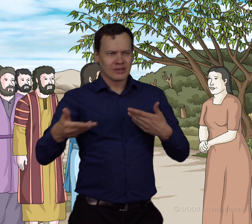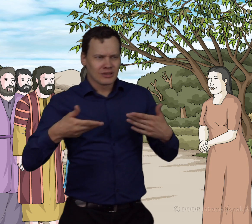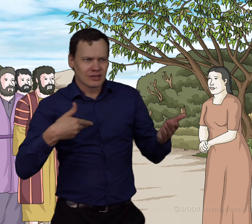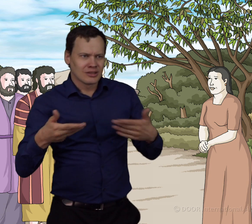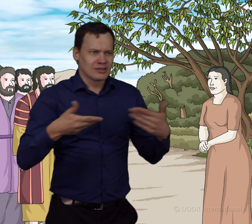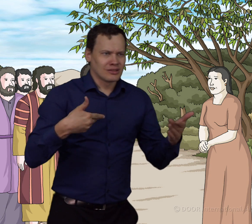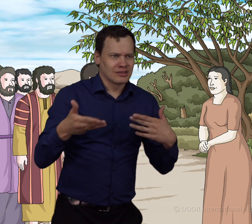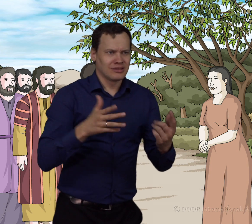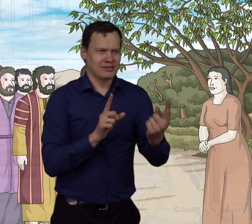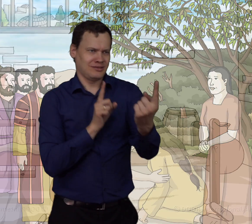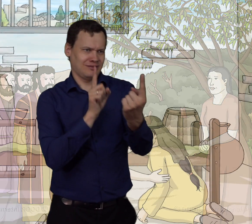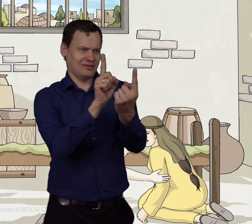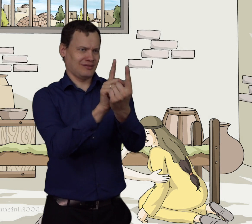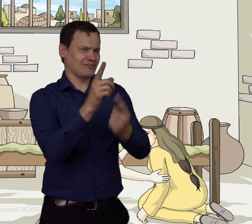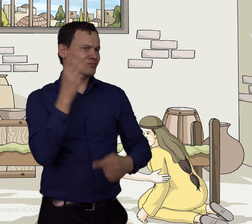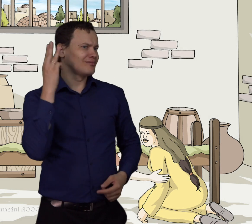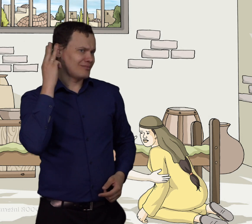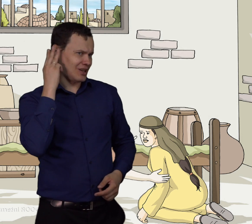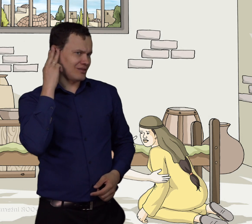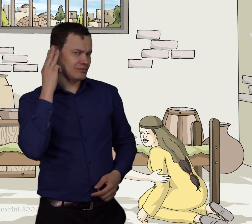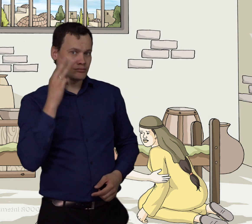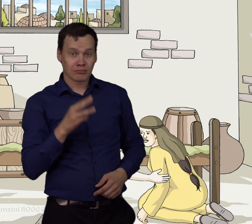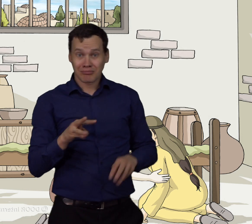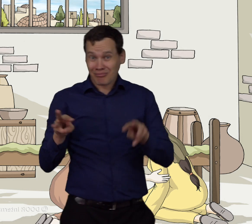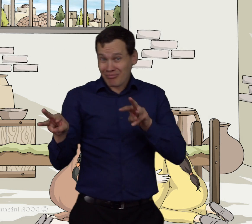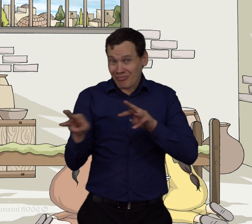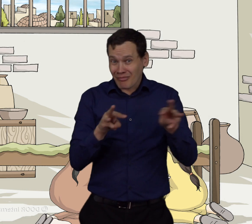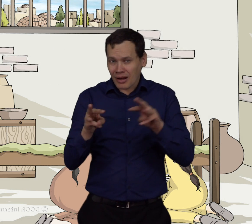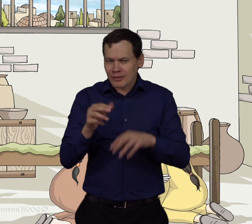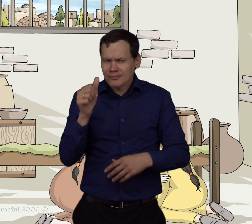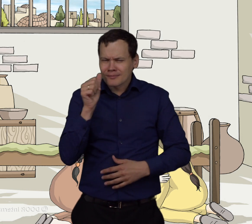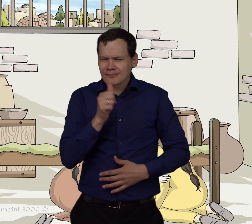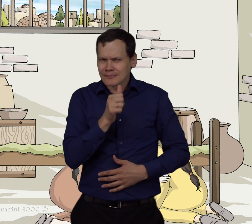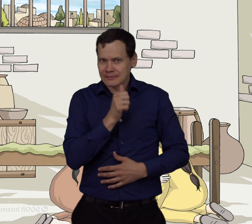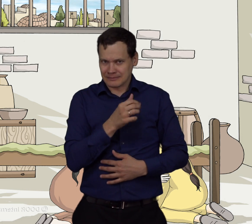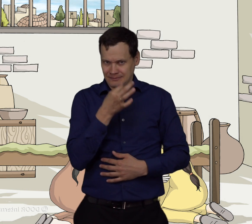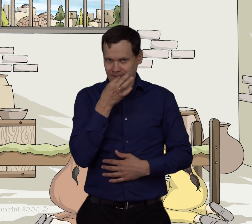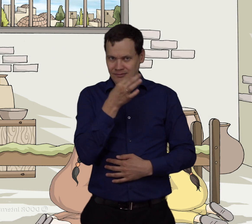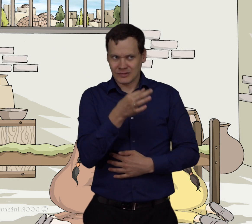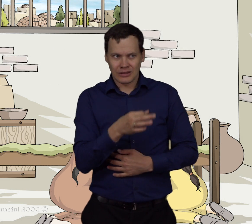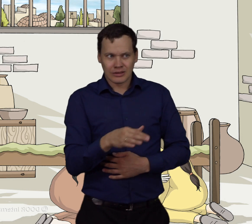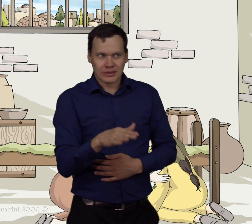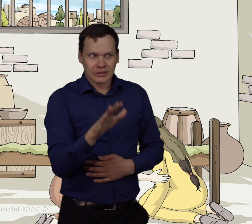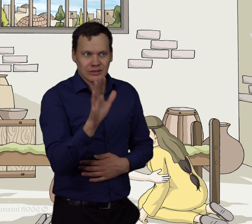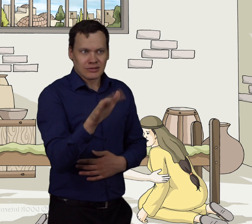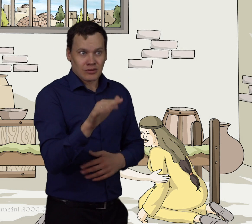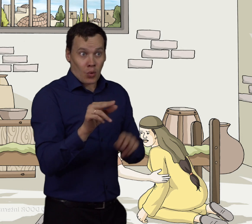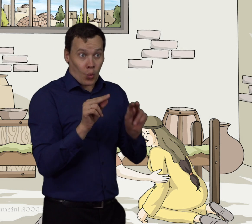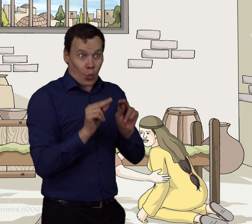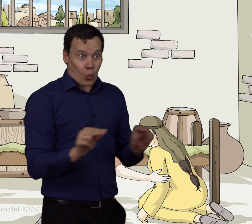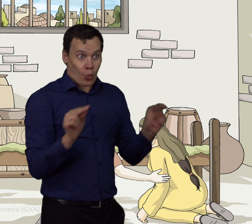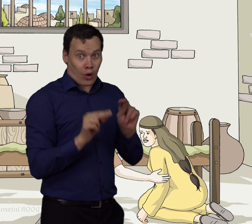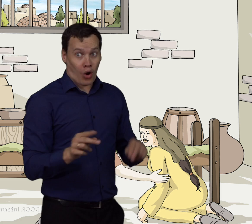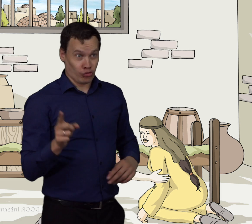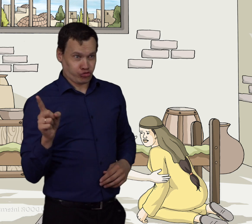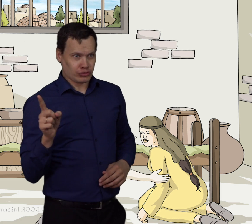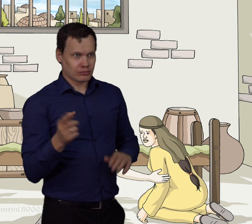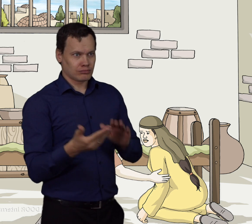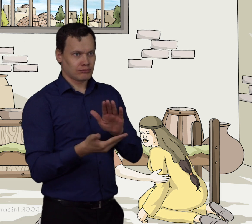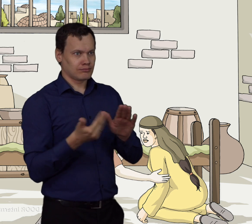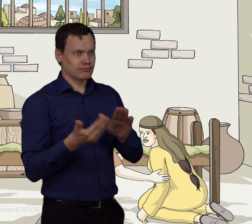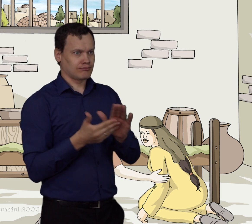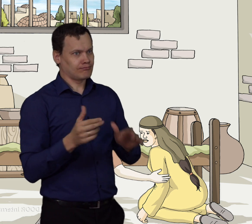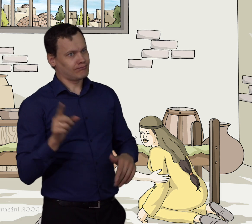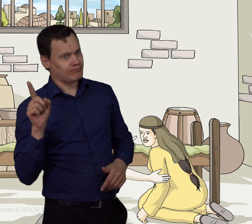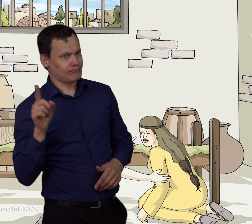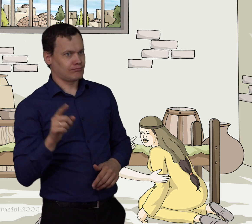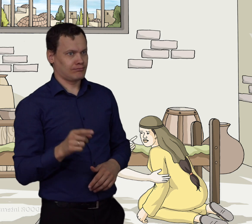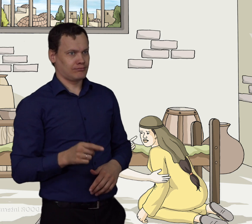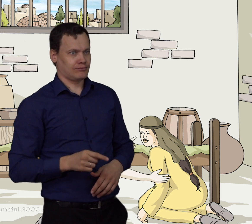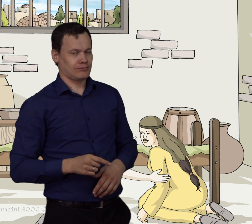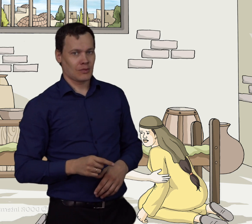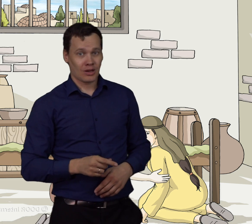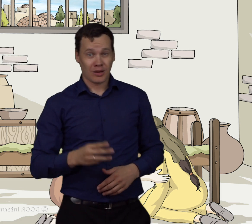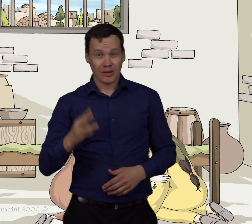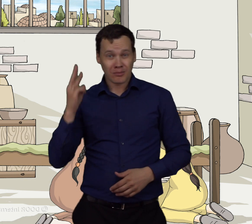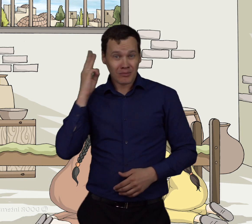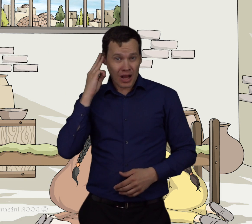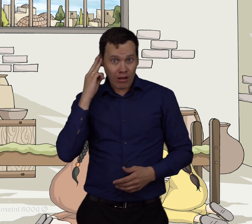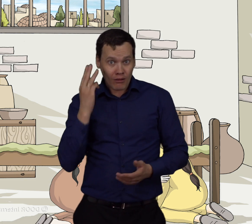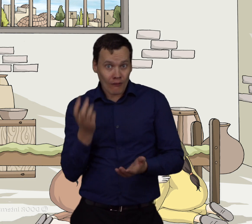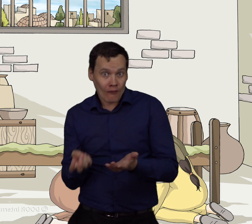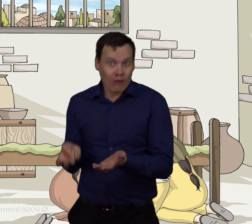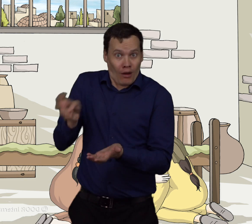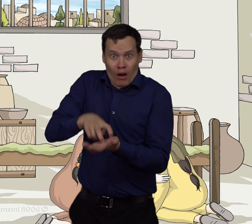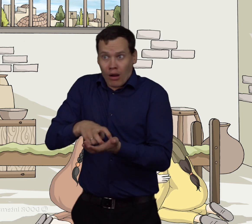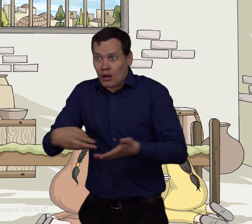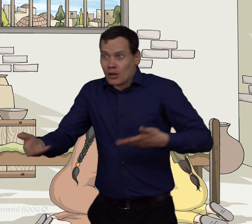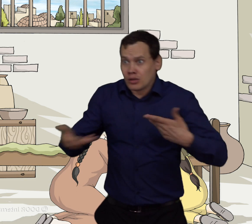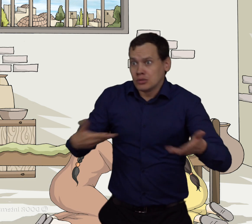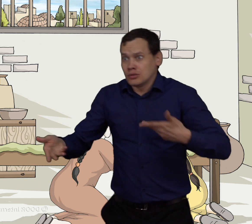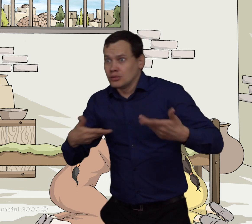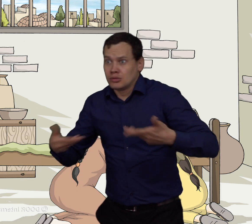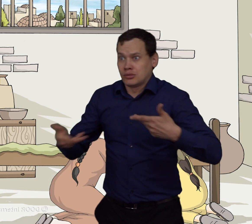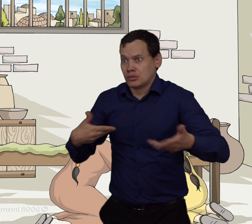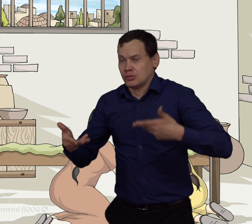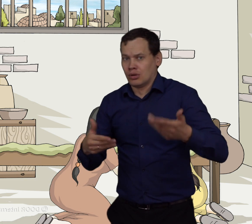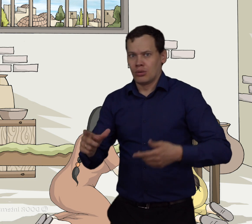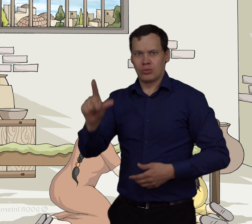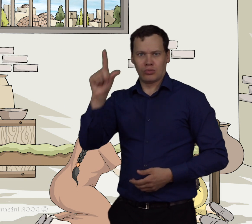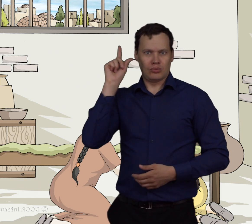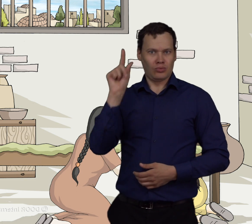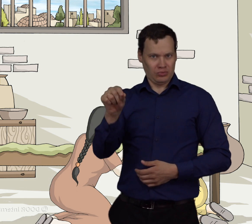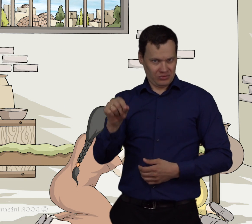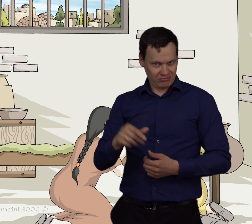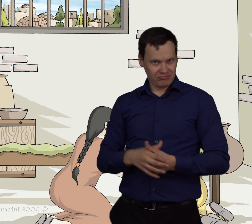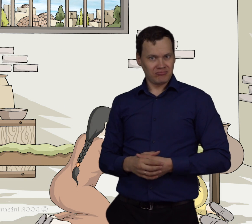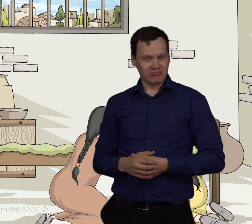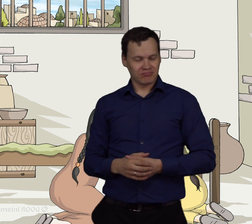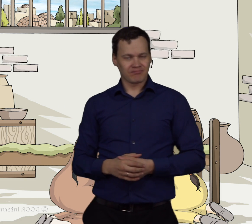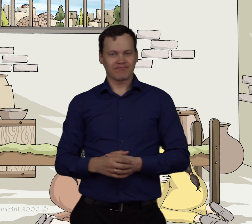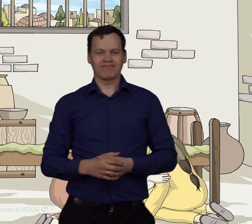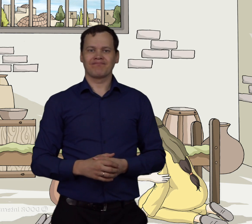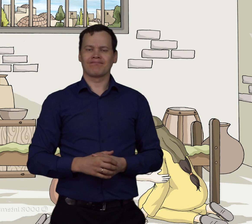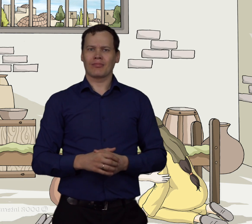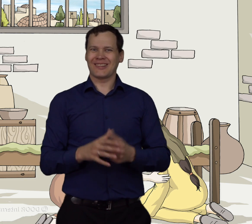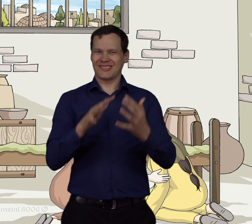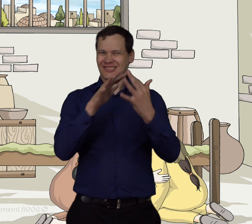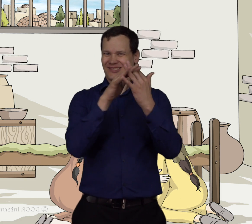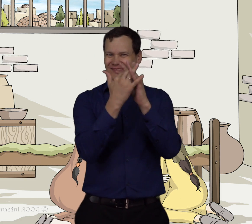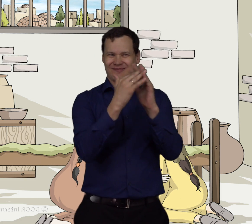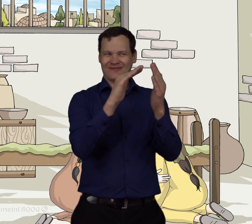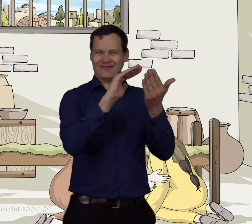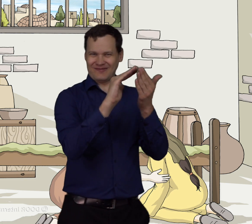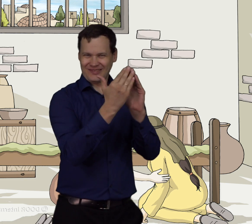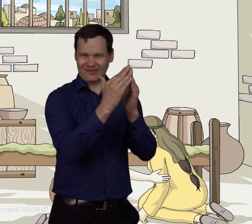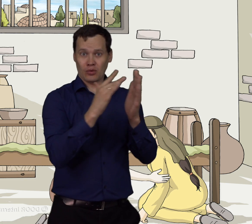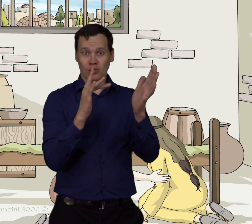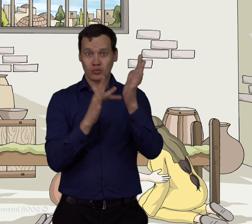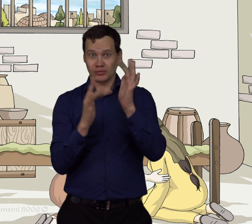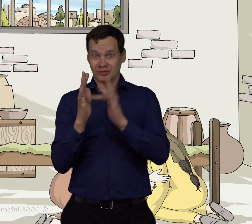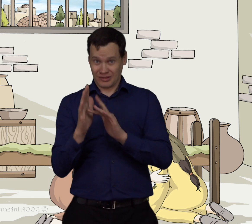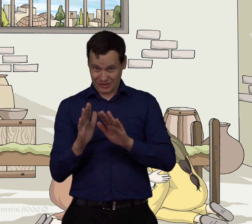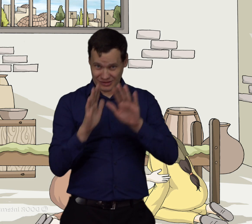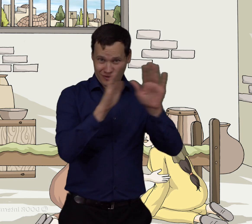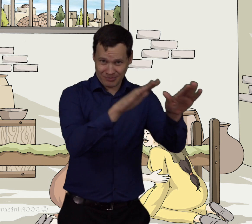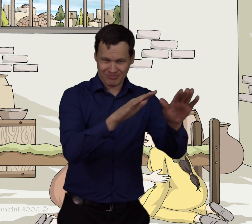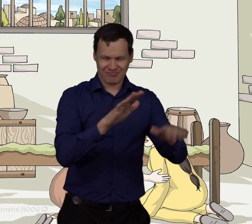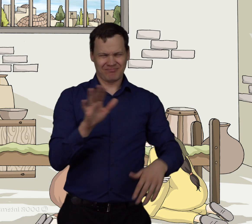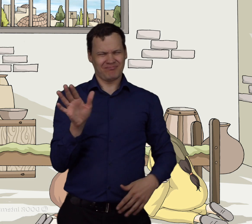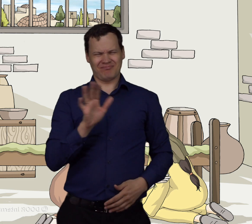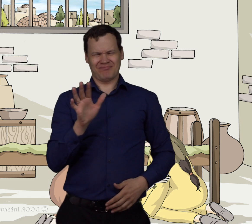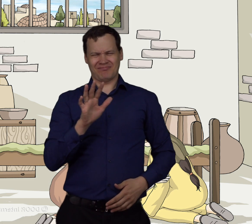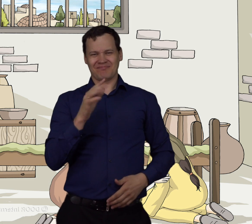After Martha had said this, she went back and called her sister Mary aside to tell her, “The Teacher is here and is asking for you.”